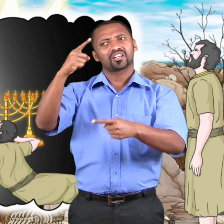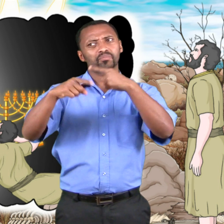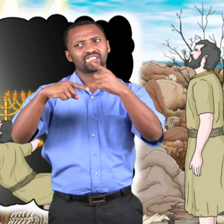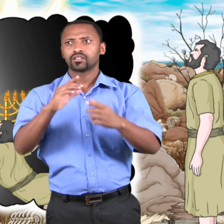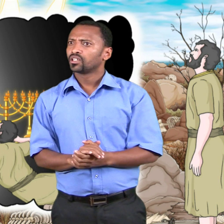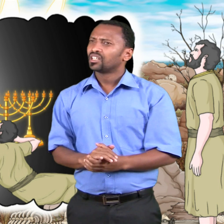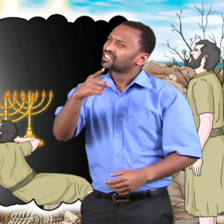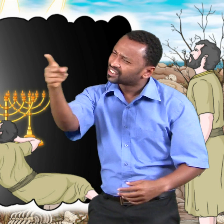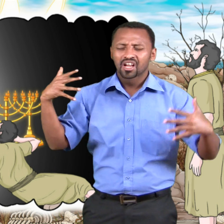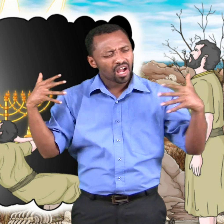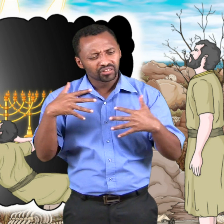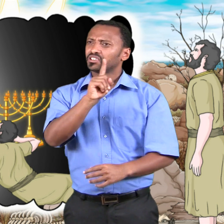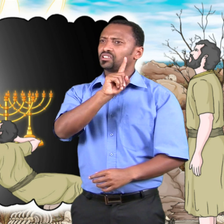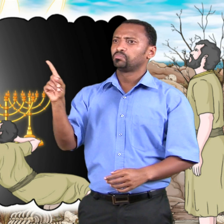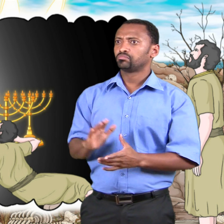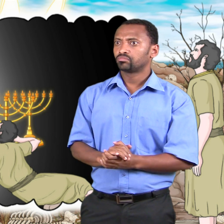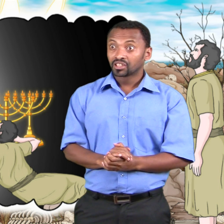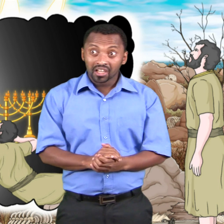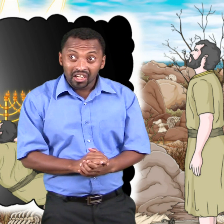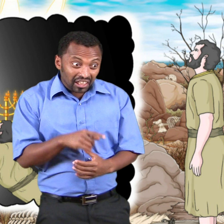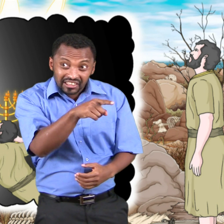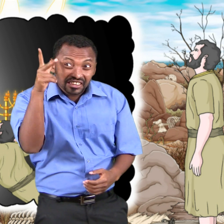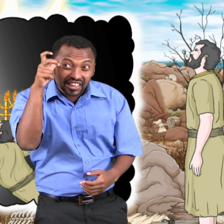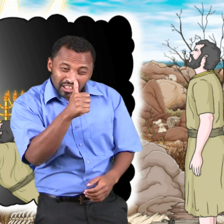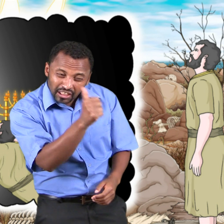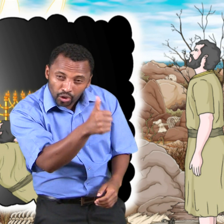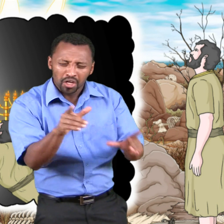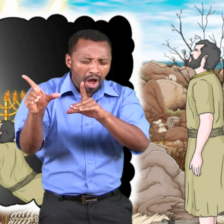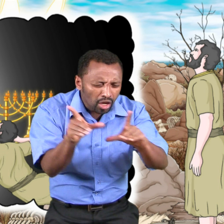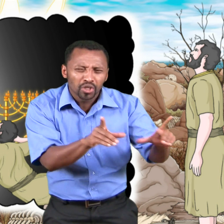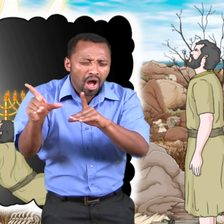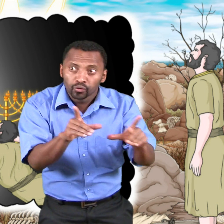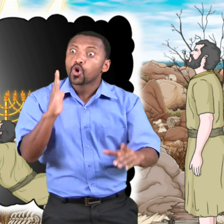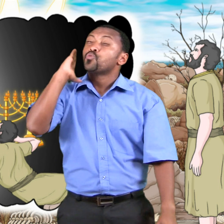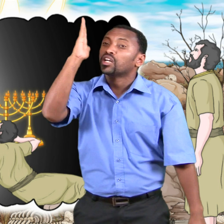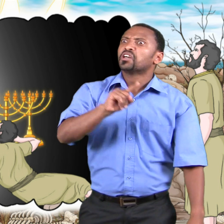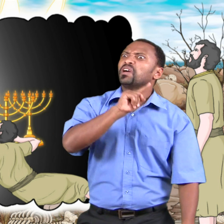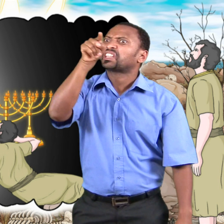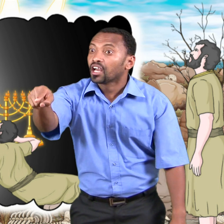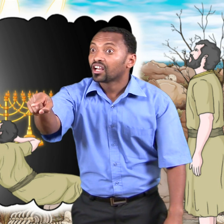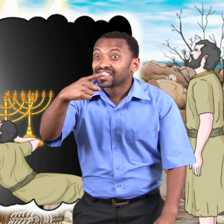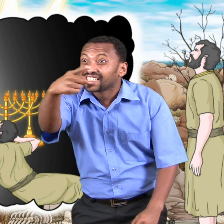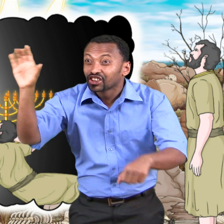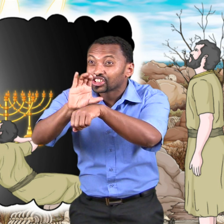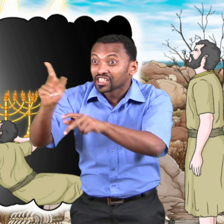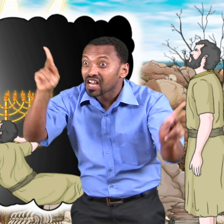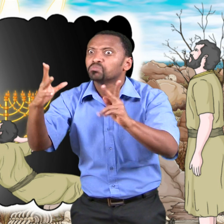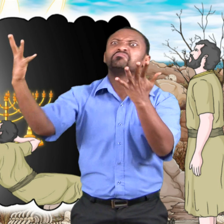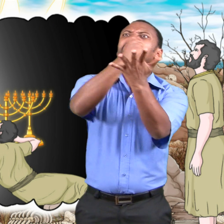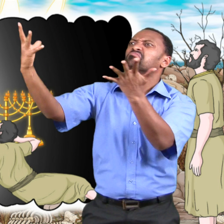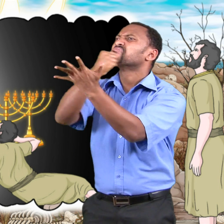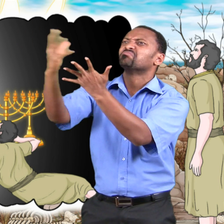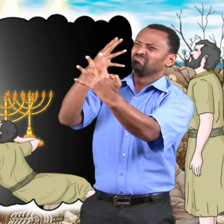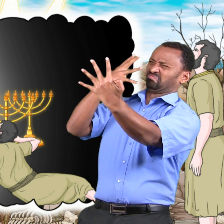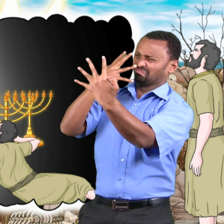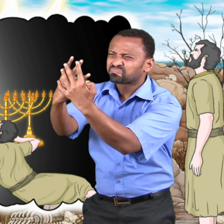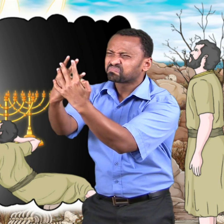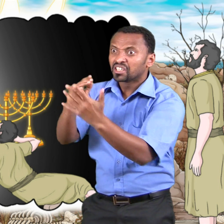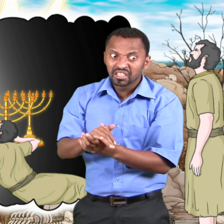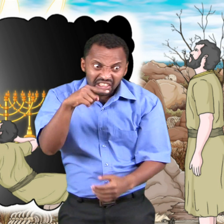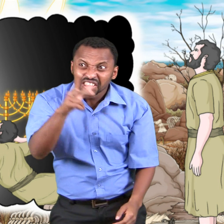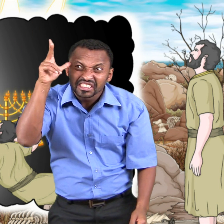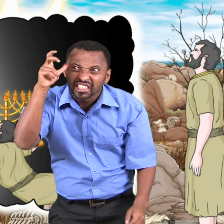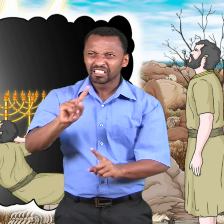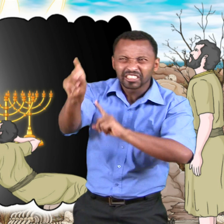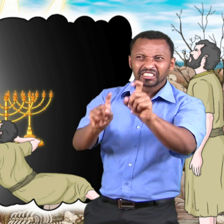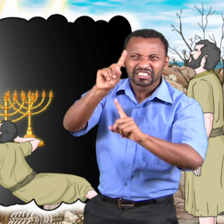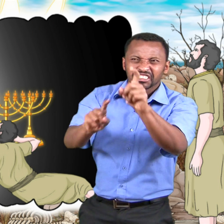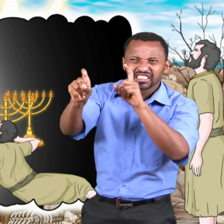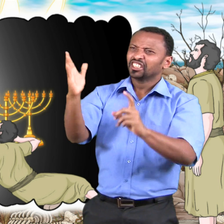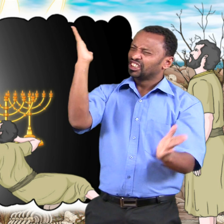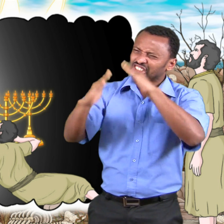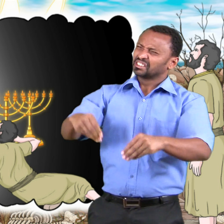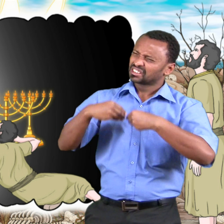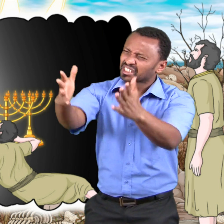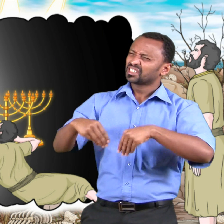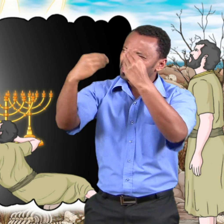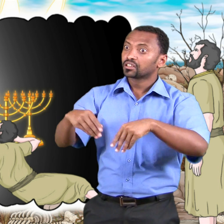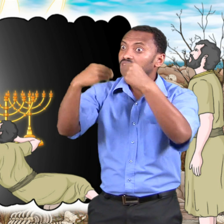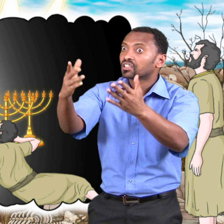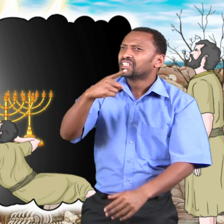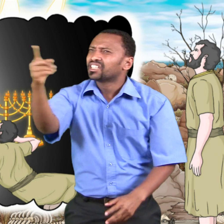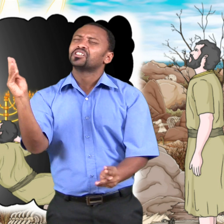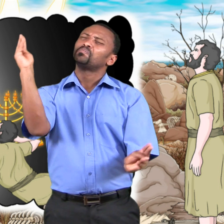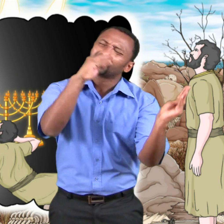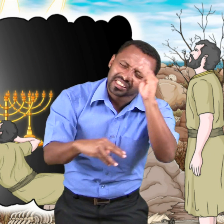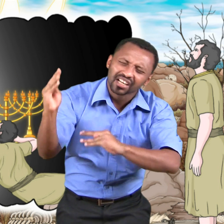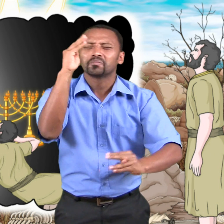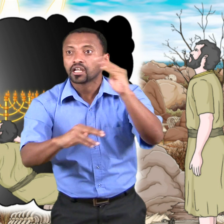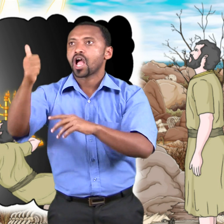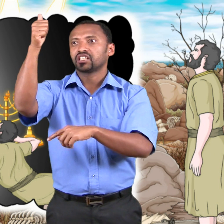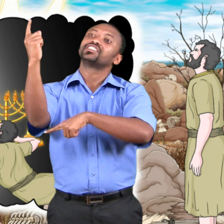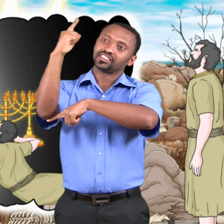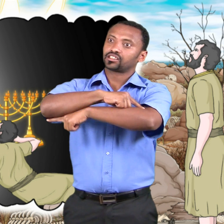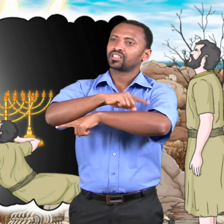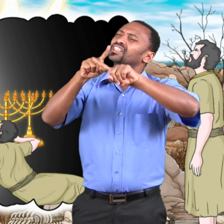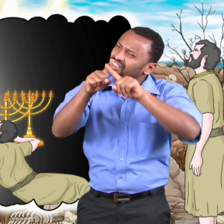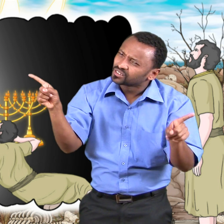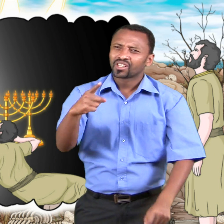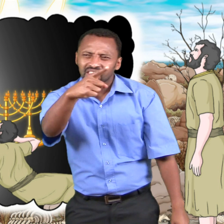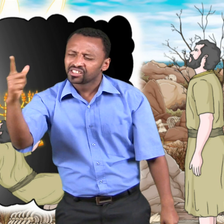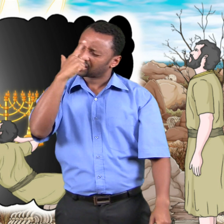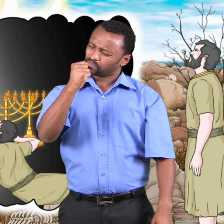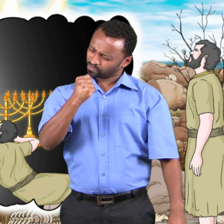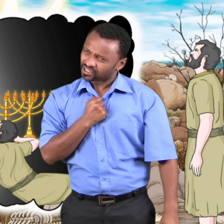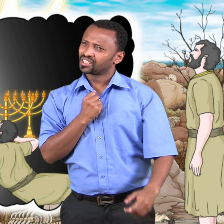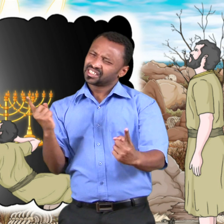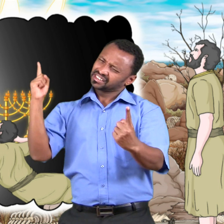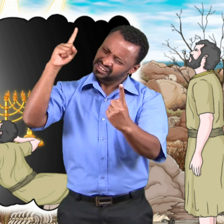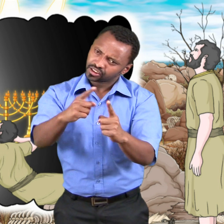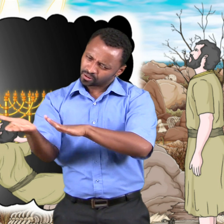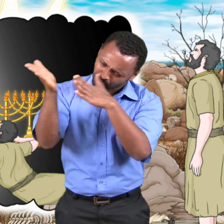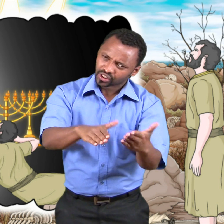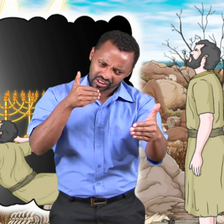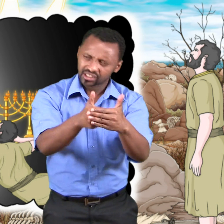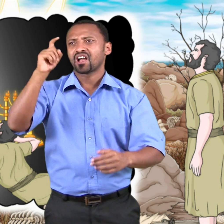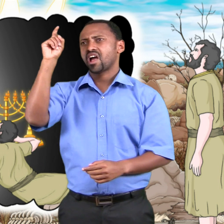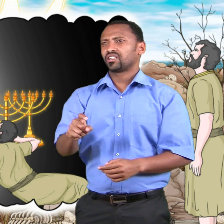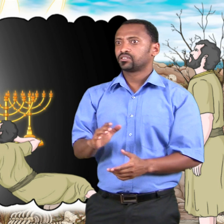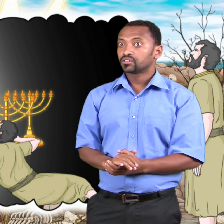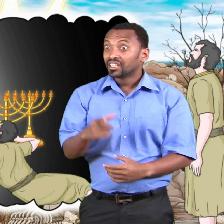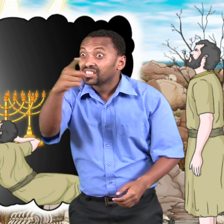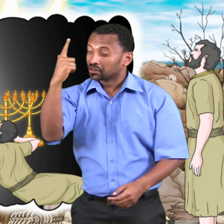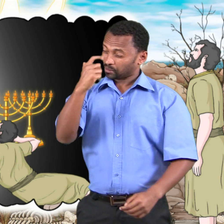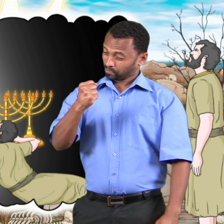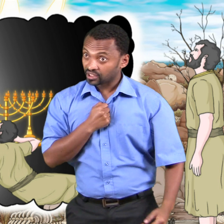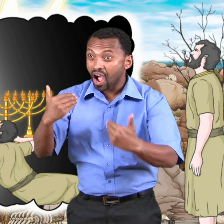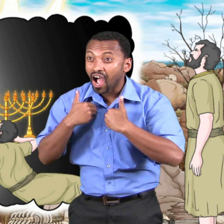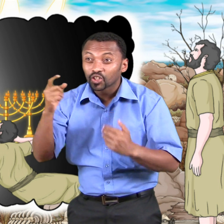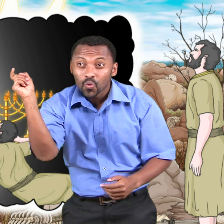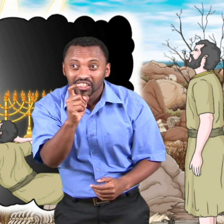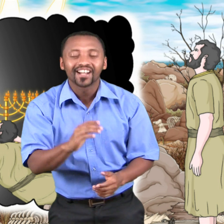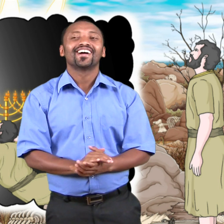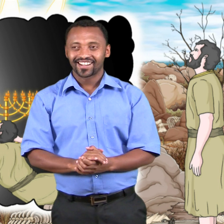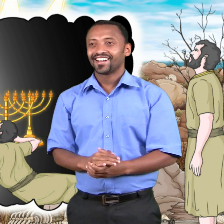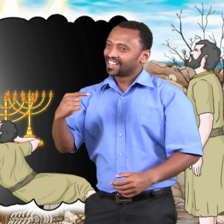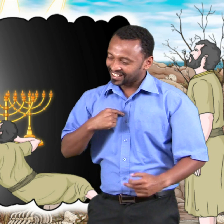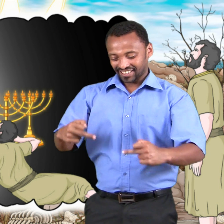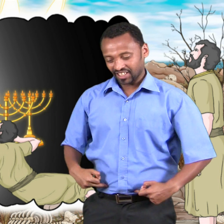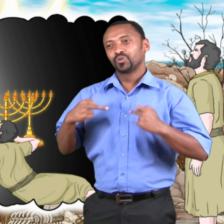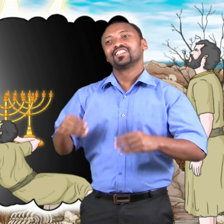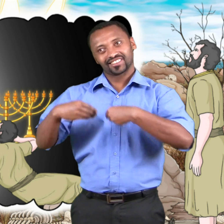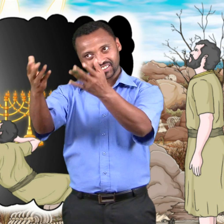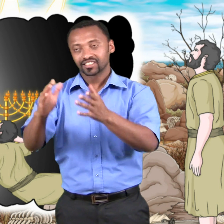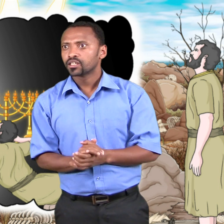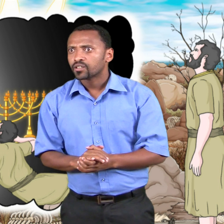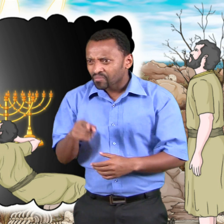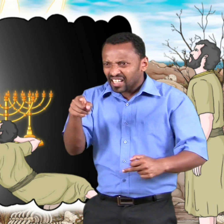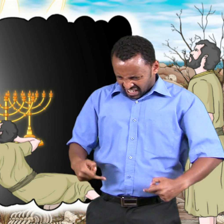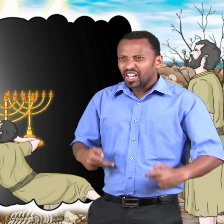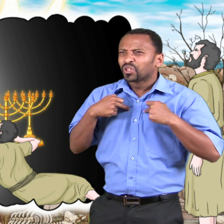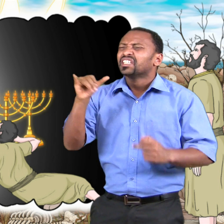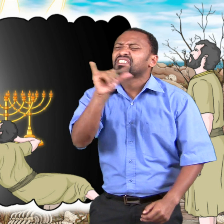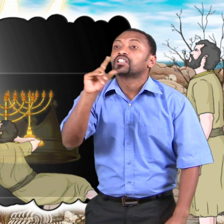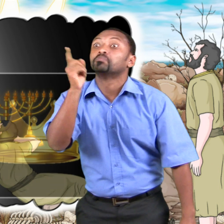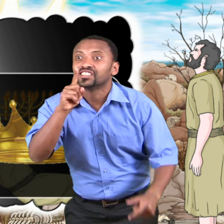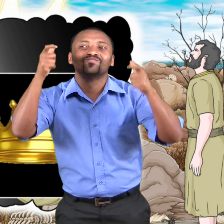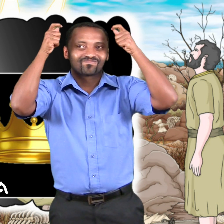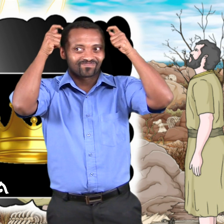Look, the devil is about to throw some of you into prison to test you, and you will suffer tribulation for ten days.